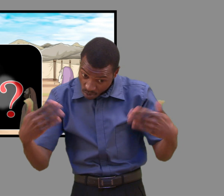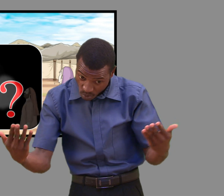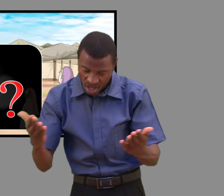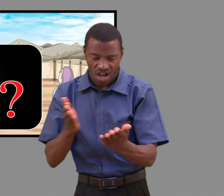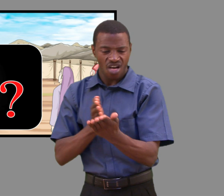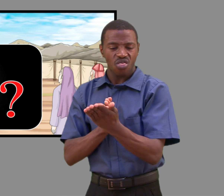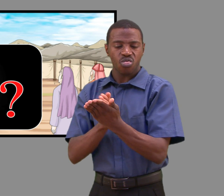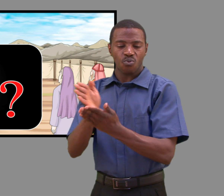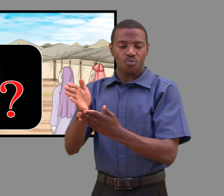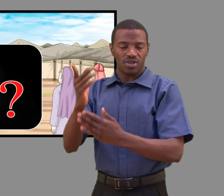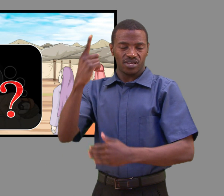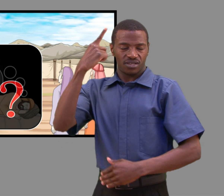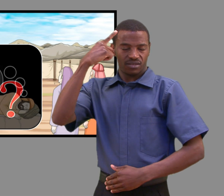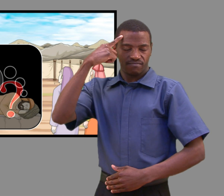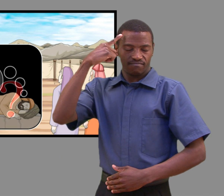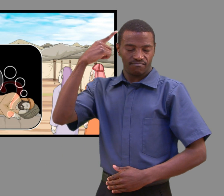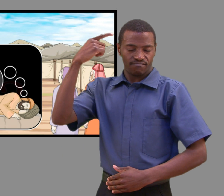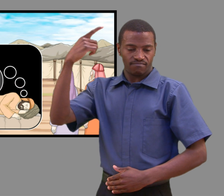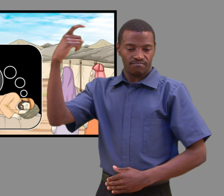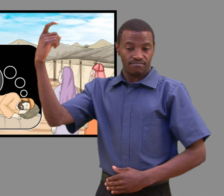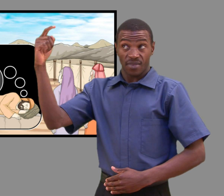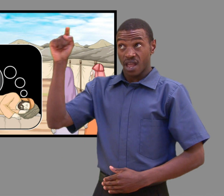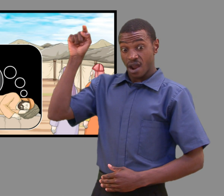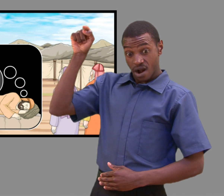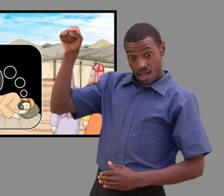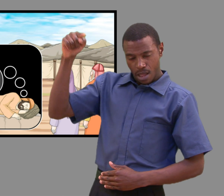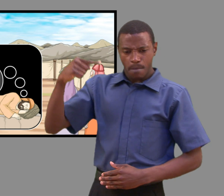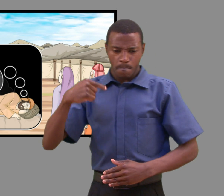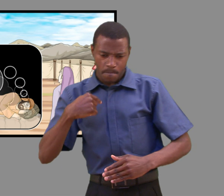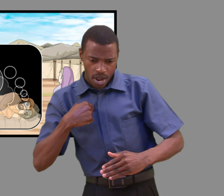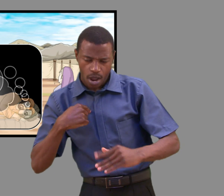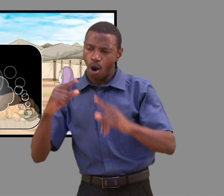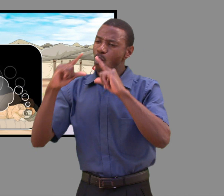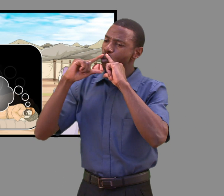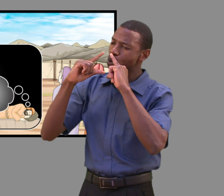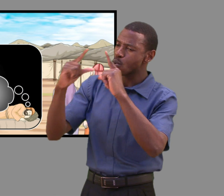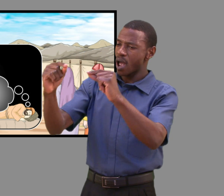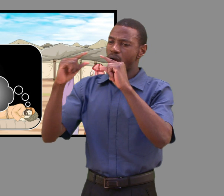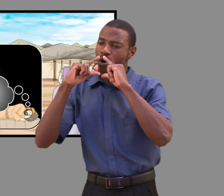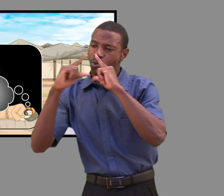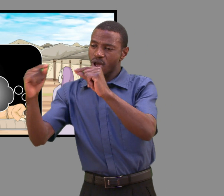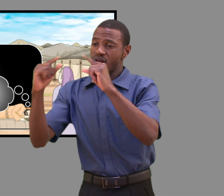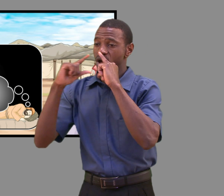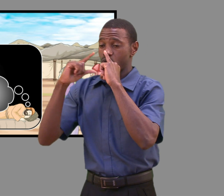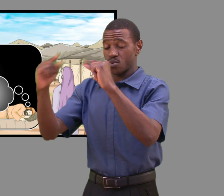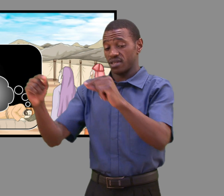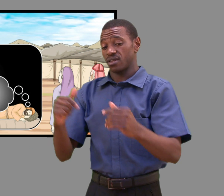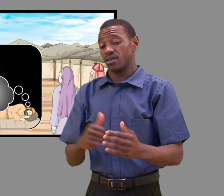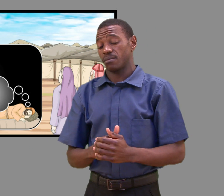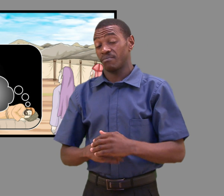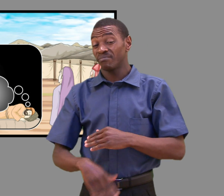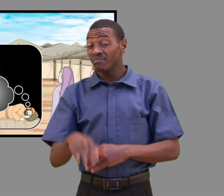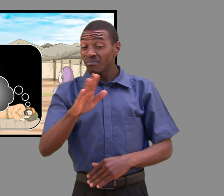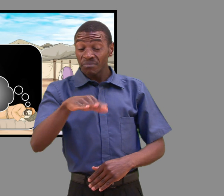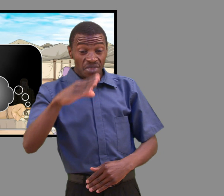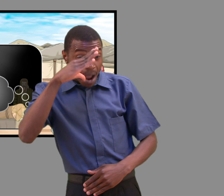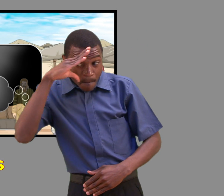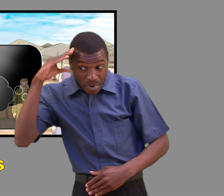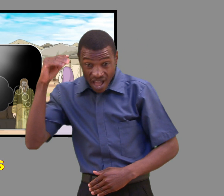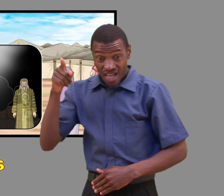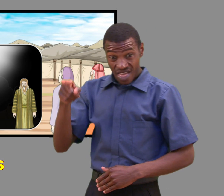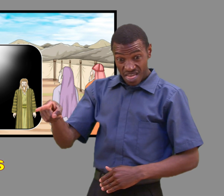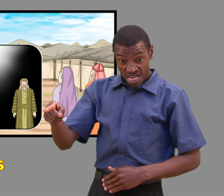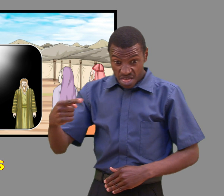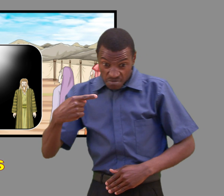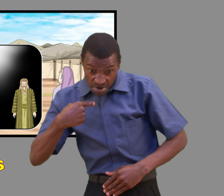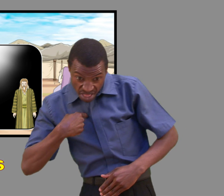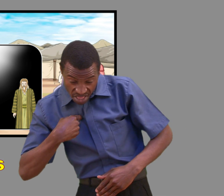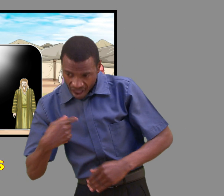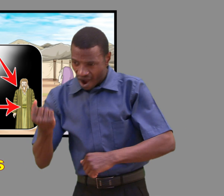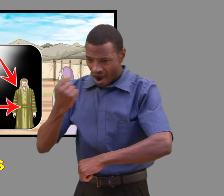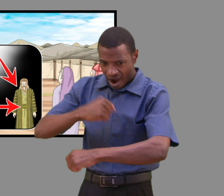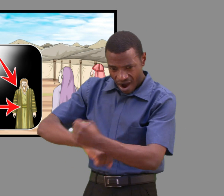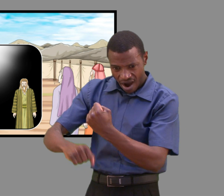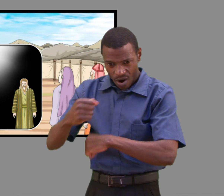I will speak to him in a dream.